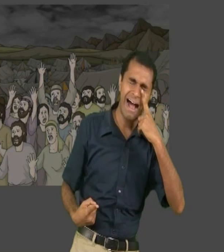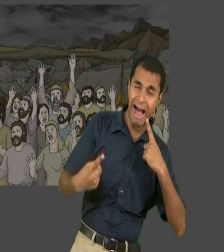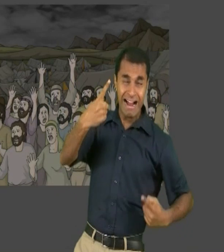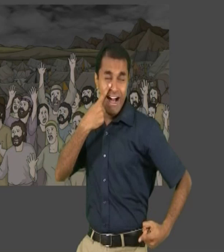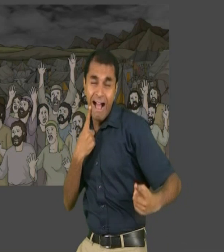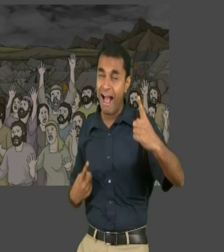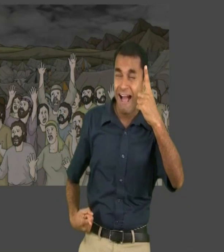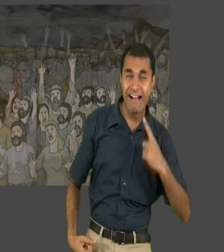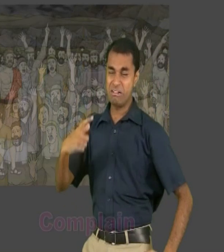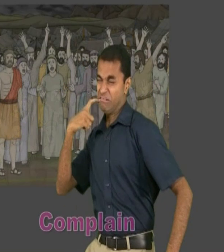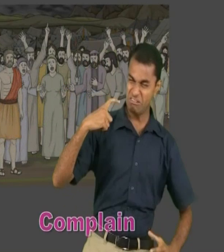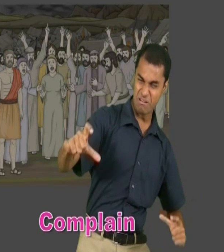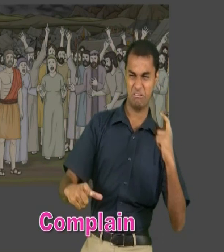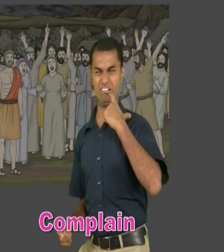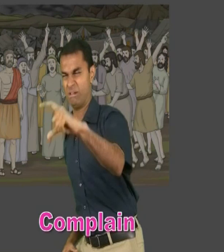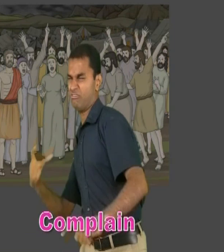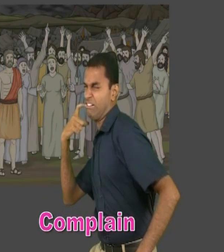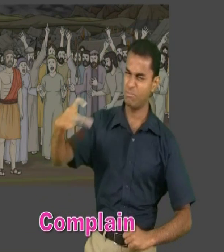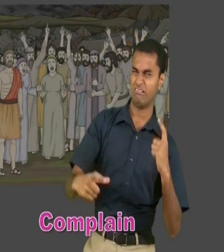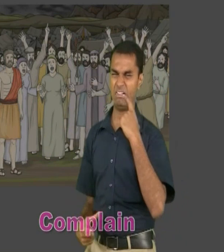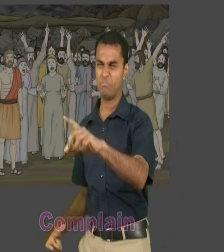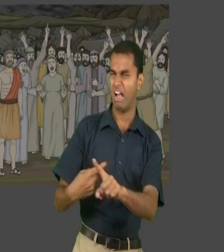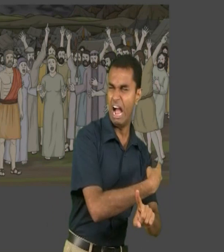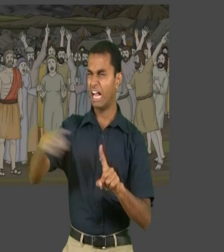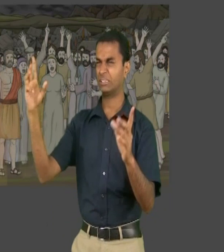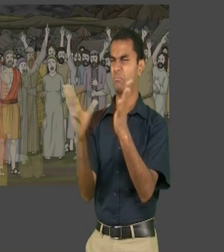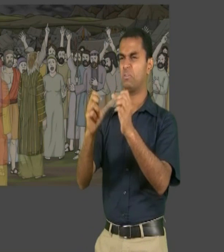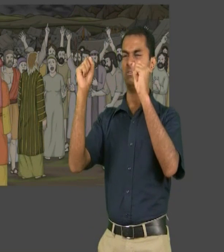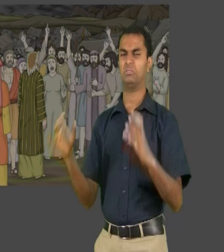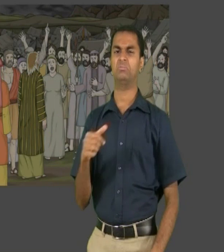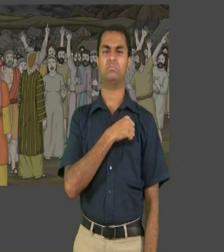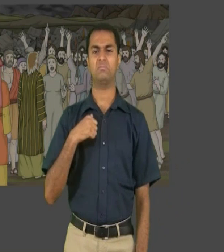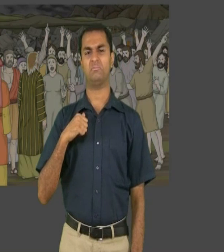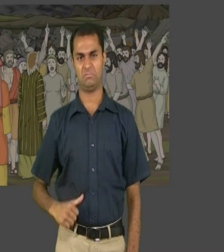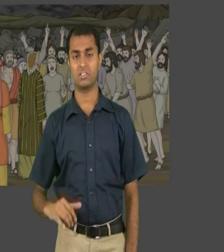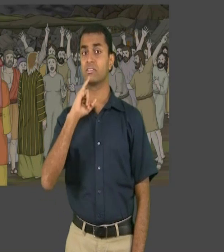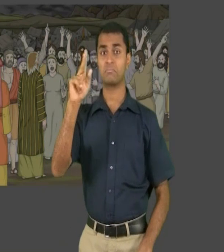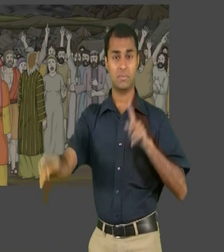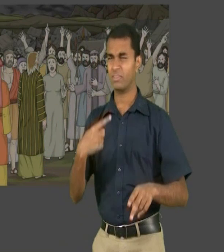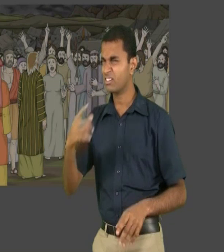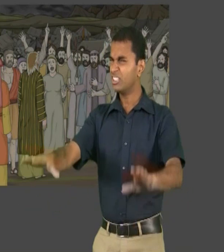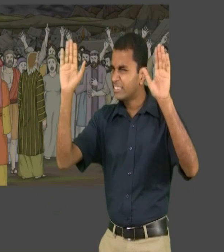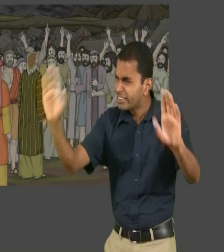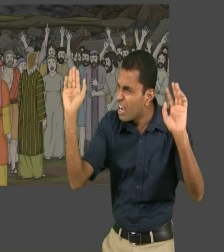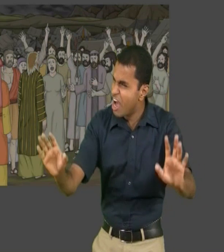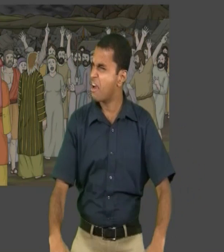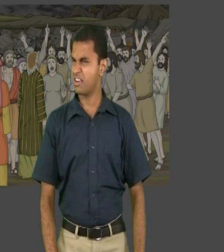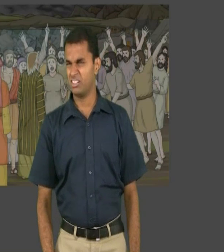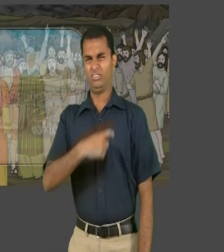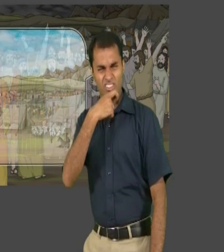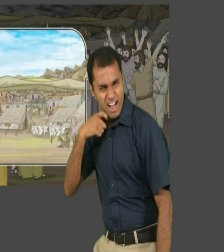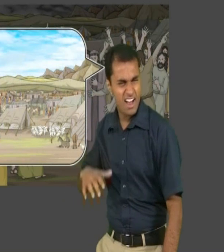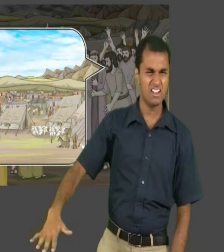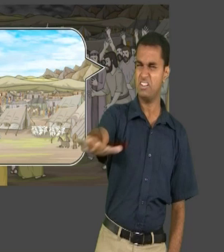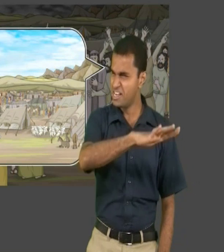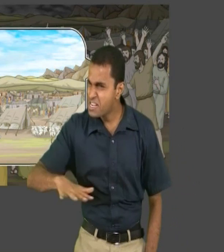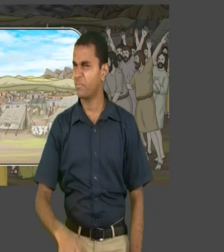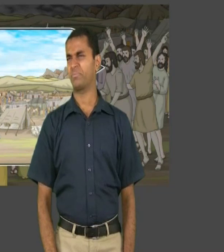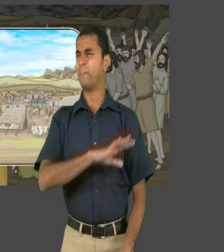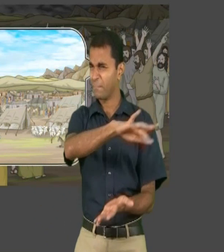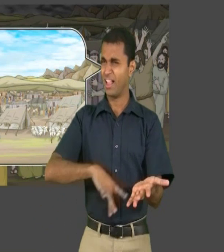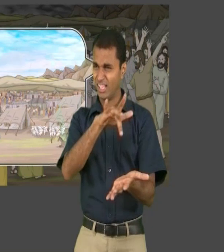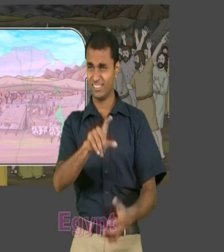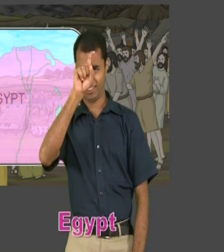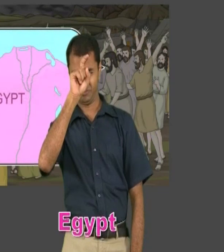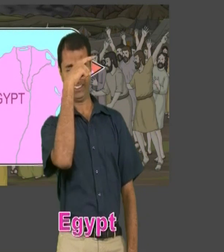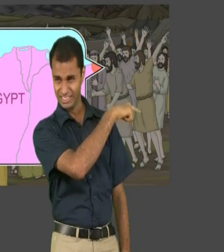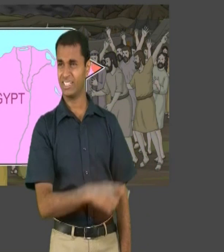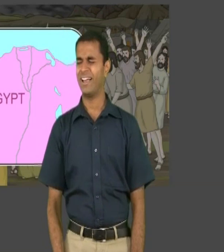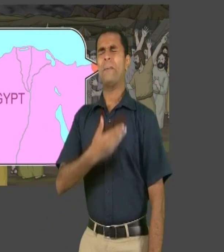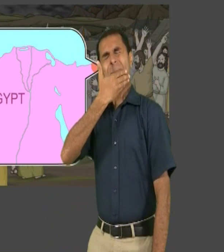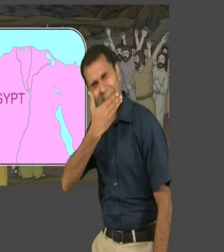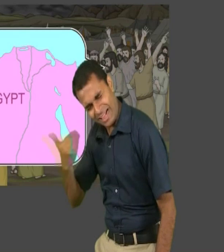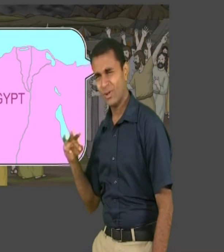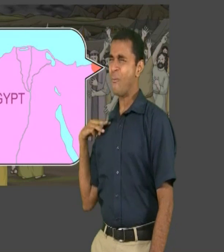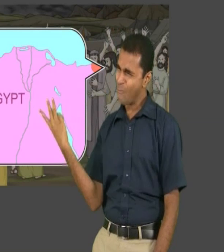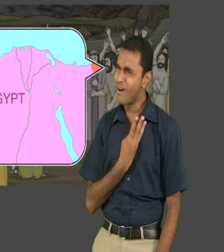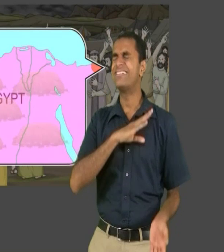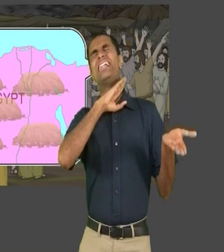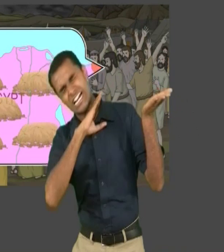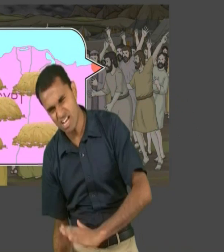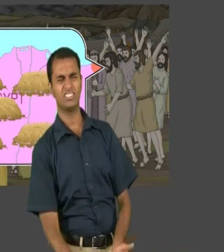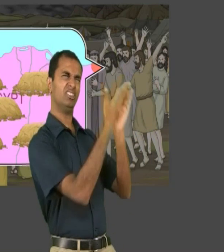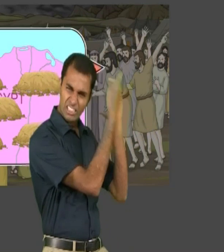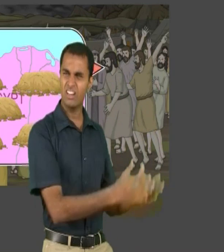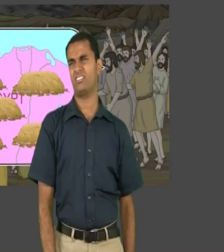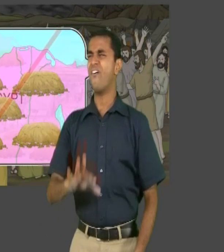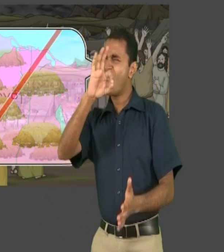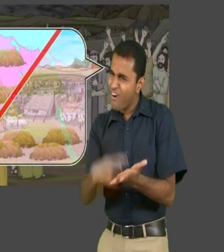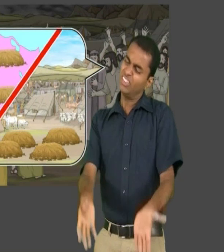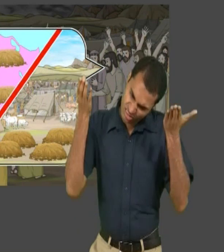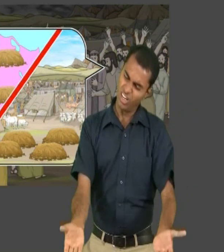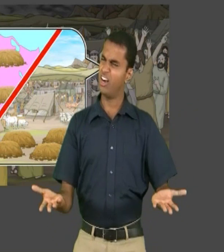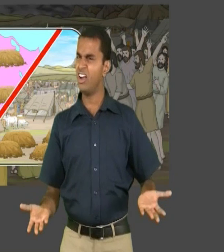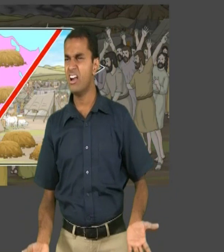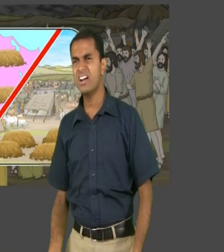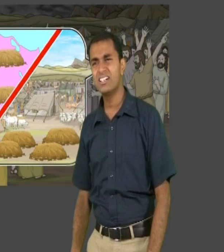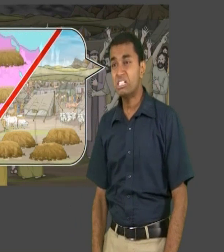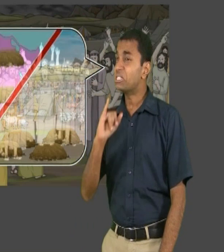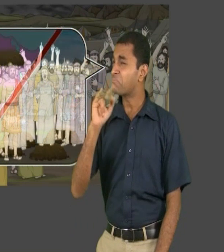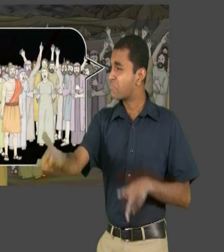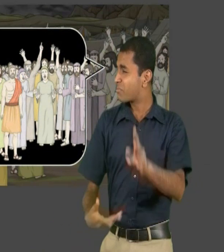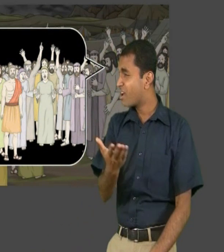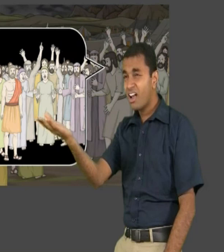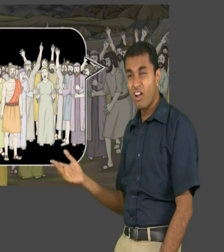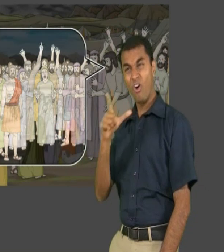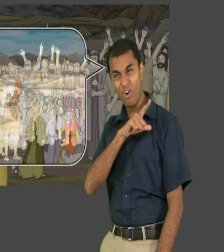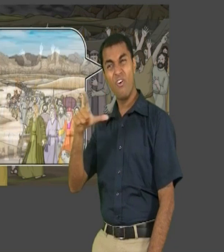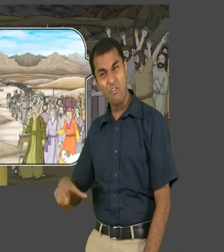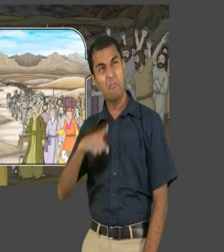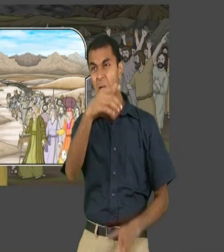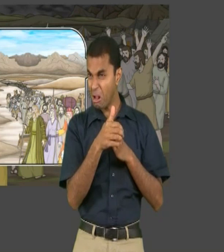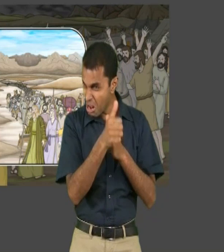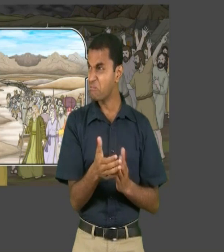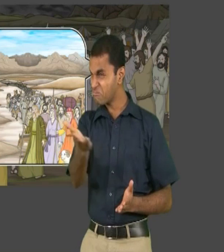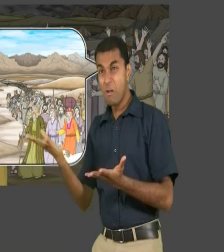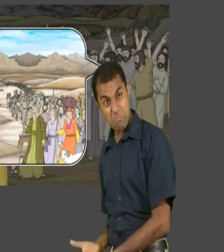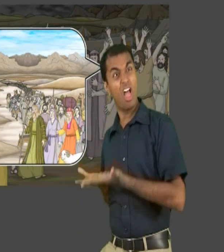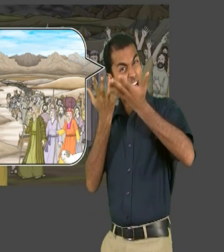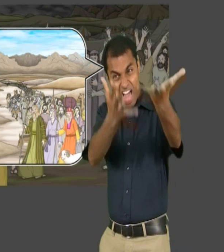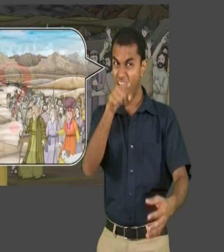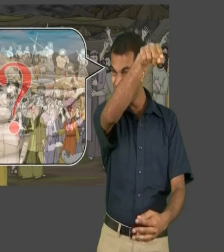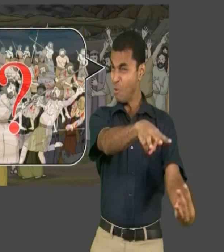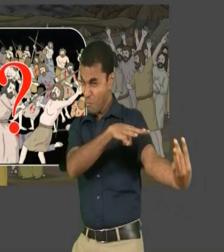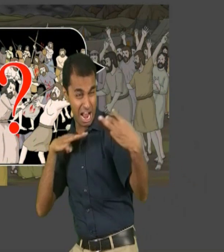All the Israelites grumbled against Moses and Aaron, and the whole congregation said to them, “If only we had died in the land of Egypt, or if only we had died in this wilderness!